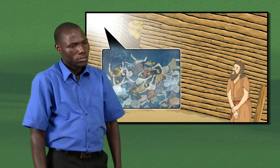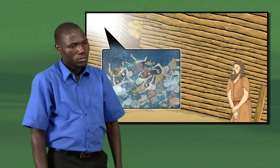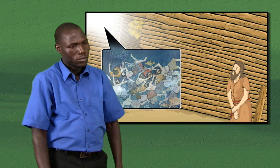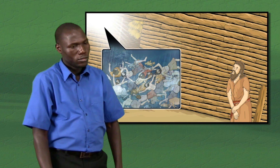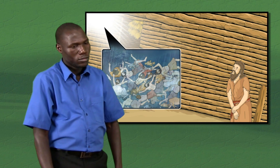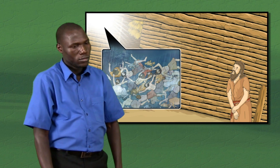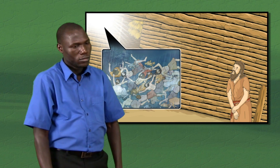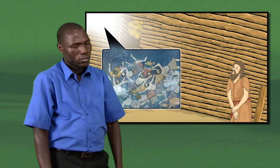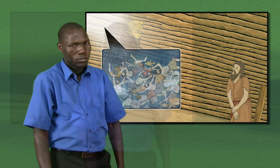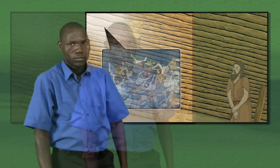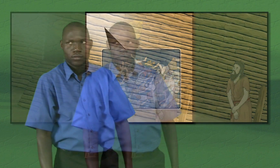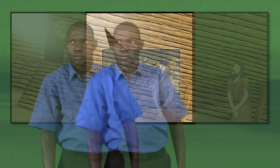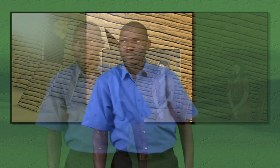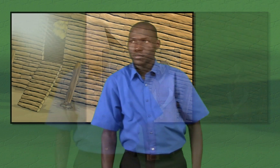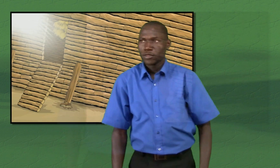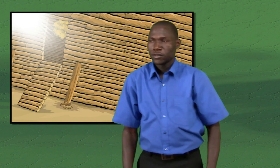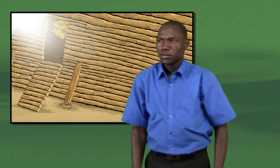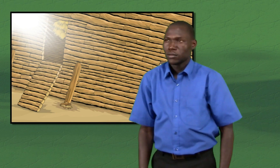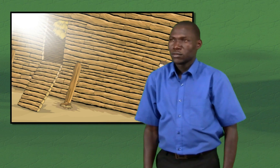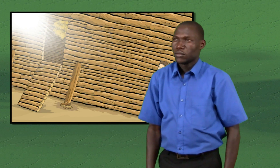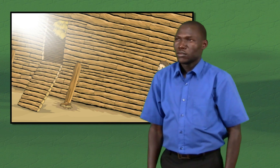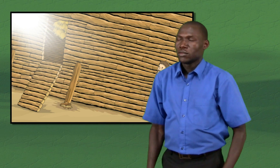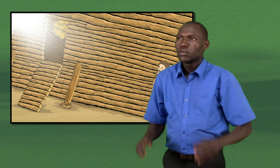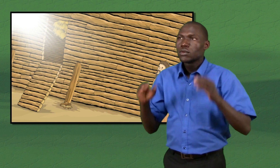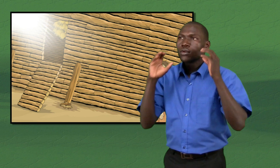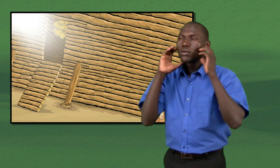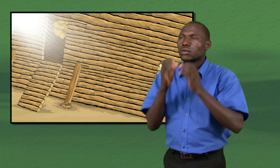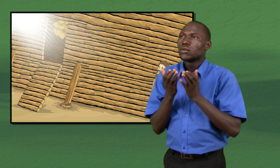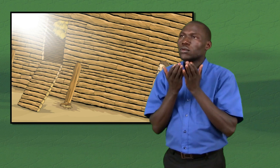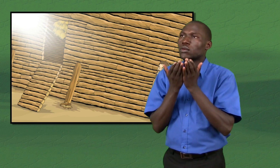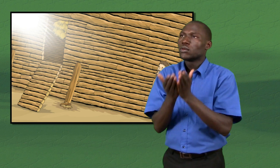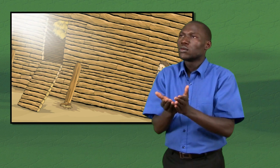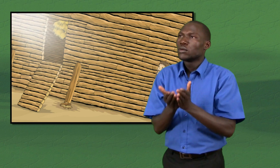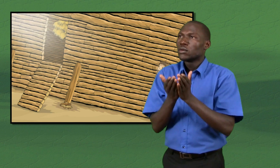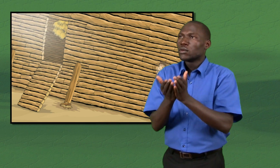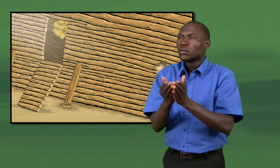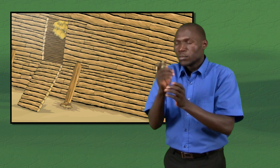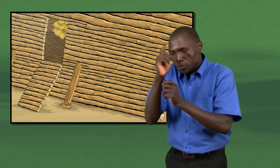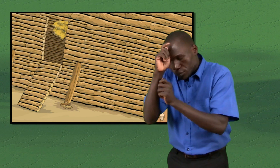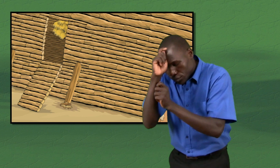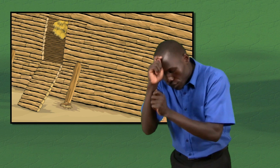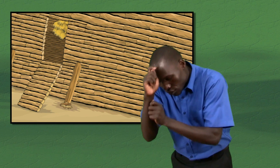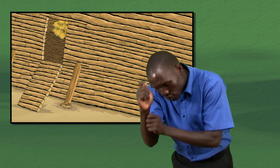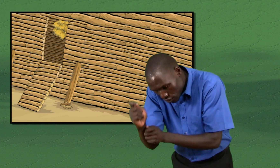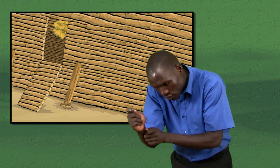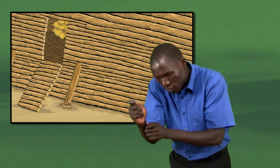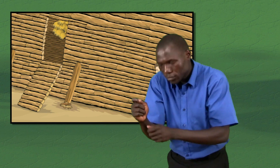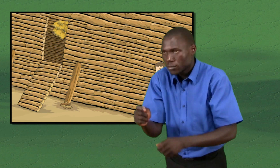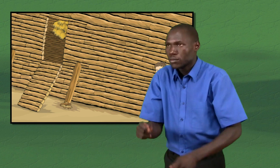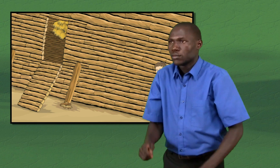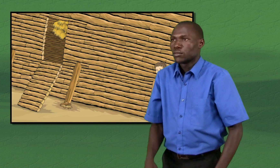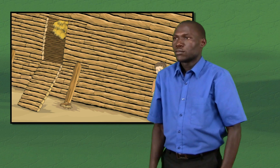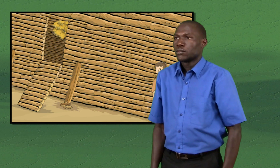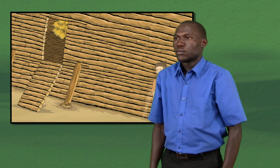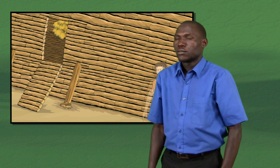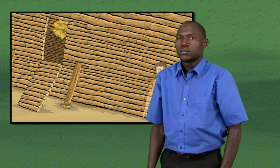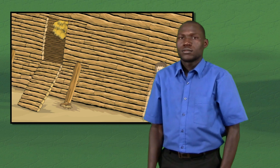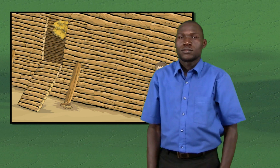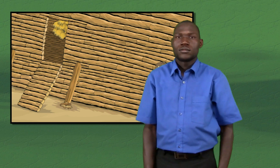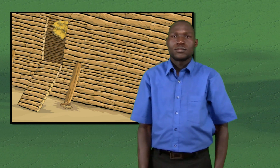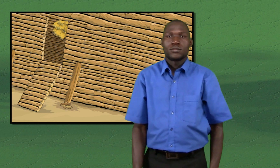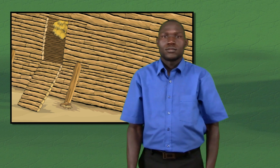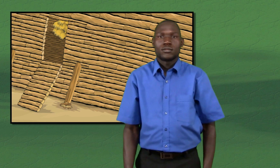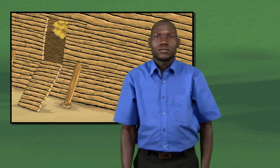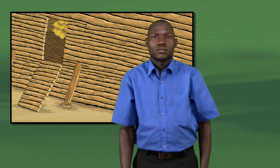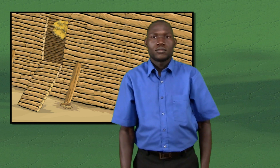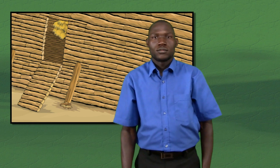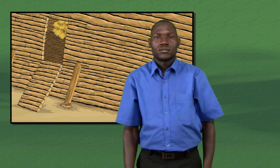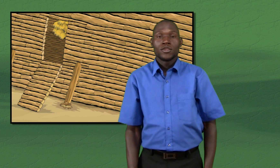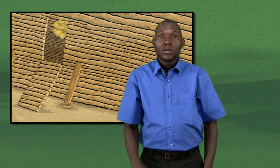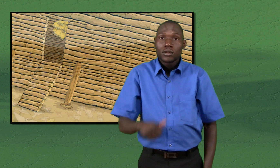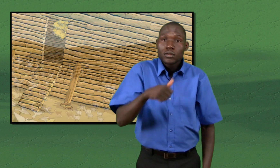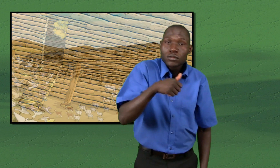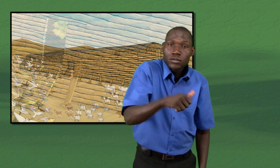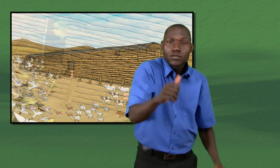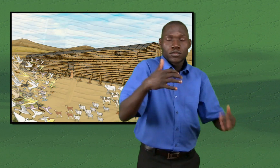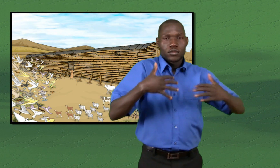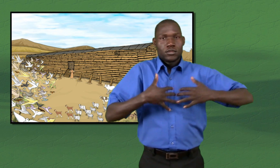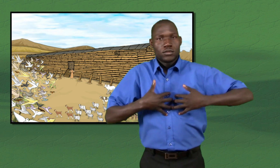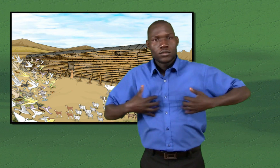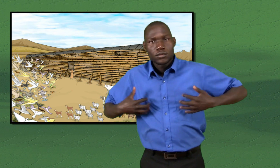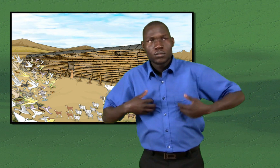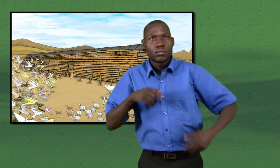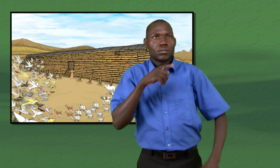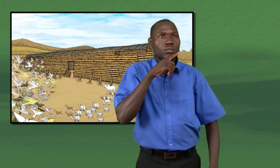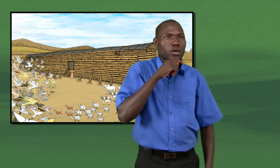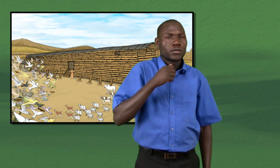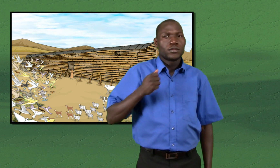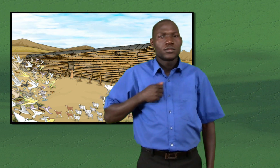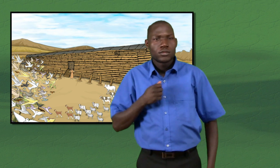And Noah did all that the LORD had commanded him. Now Noah was 600 years old when the floodwaters came upon the earth. And Noah and his wife, with his sons and their wives, entered the ark to escape the waters of the flood.